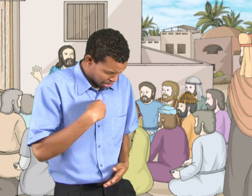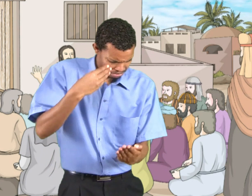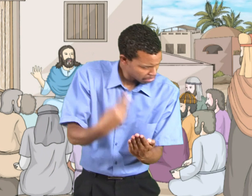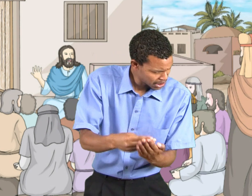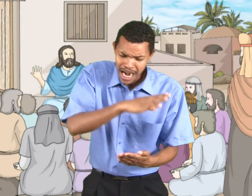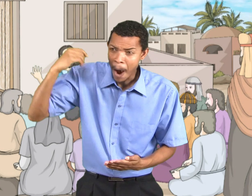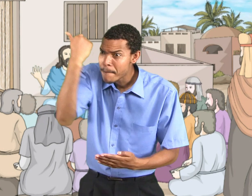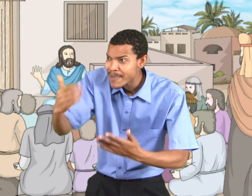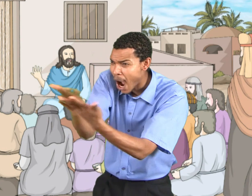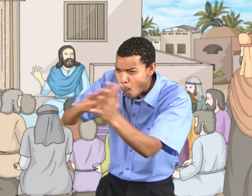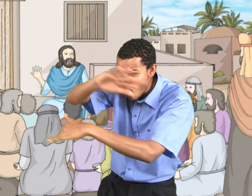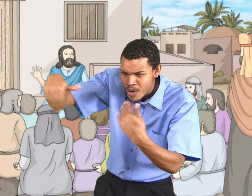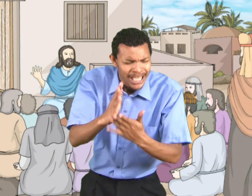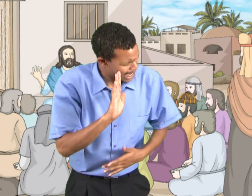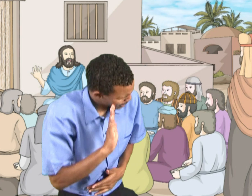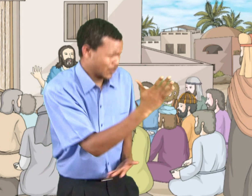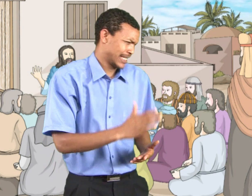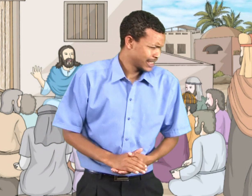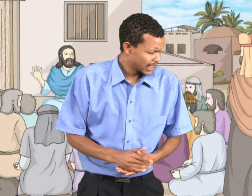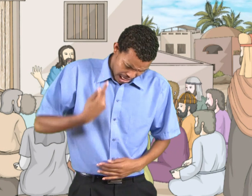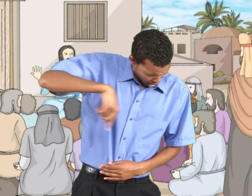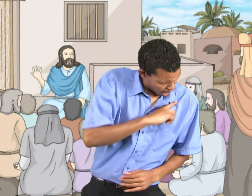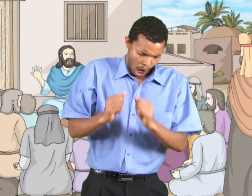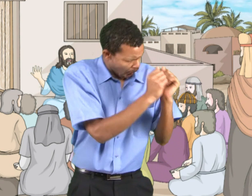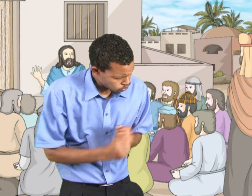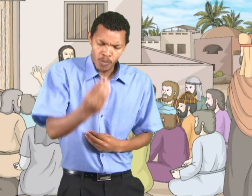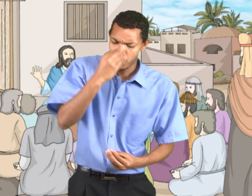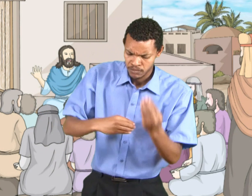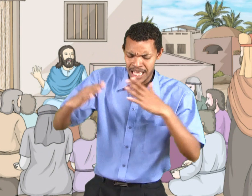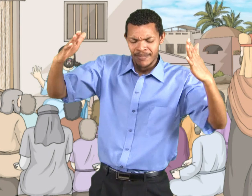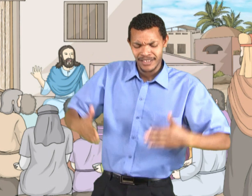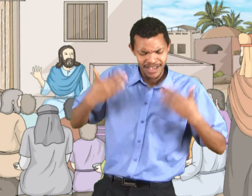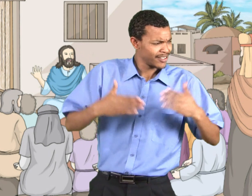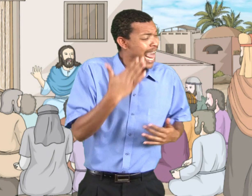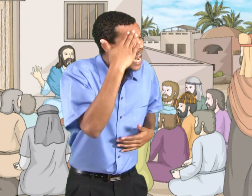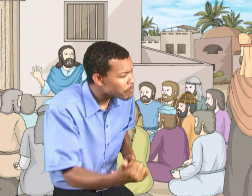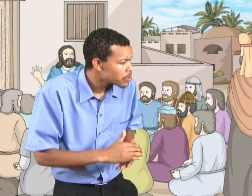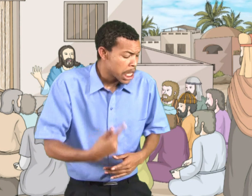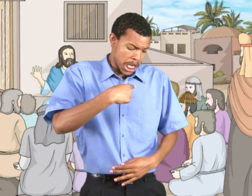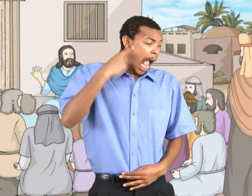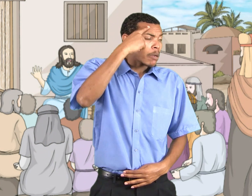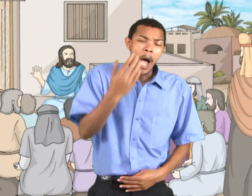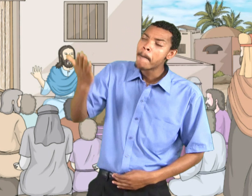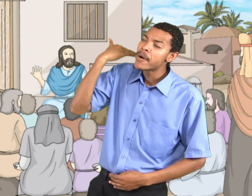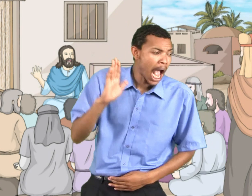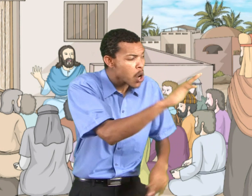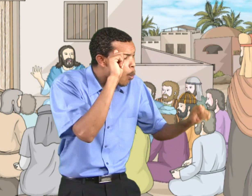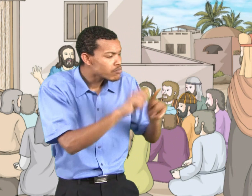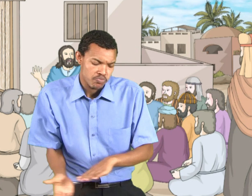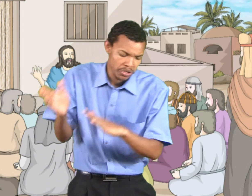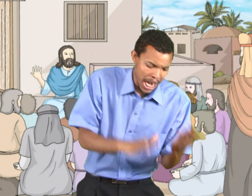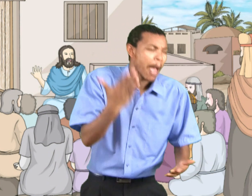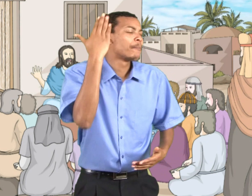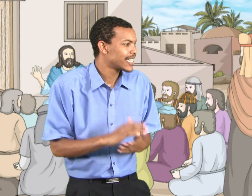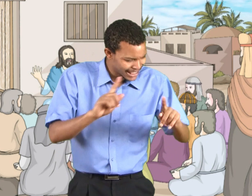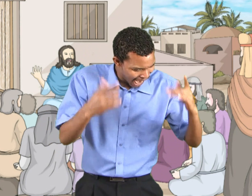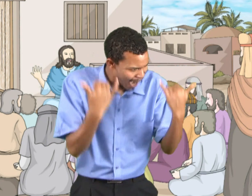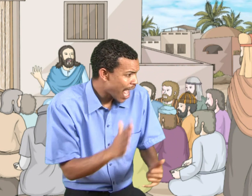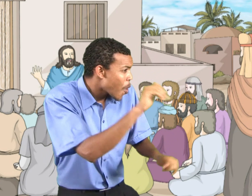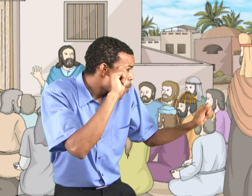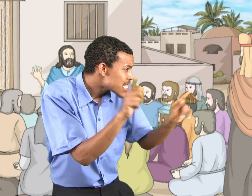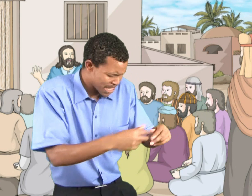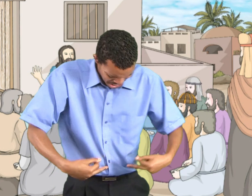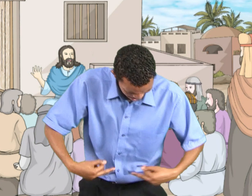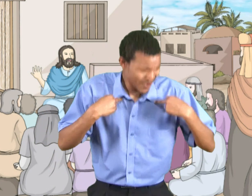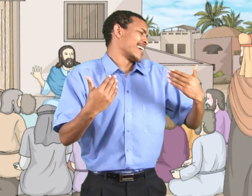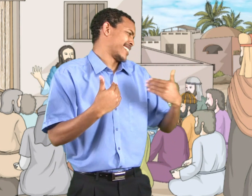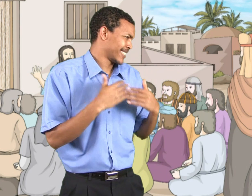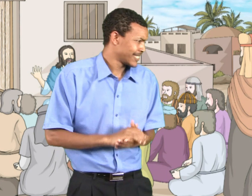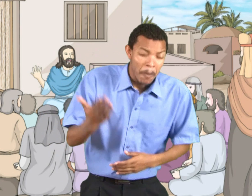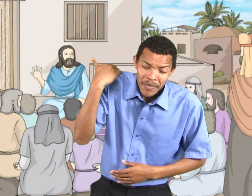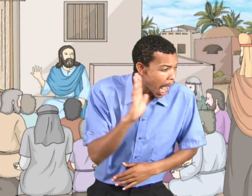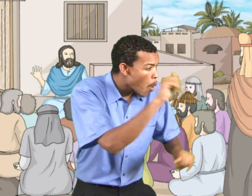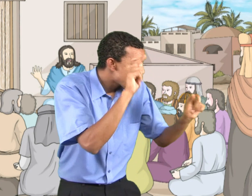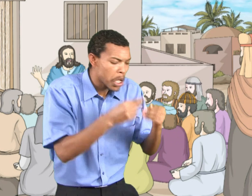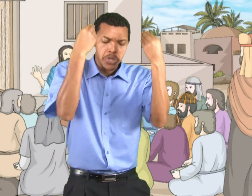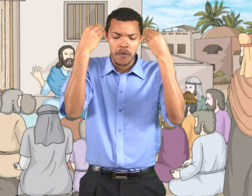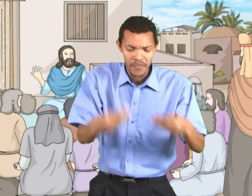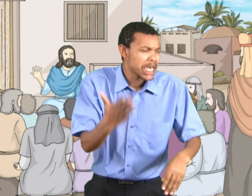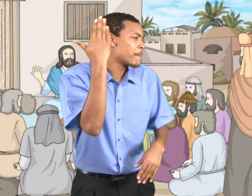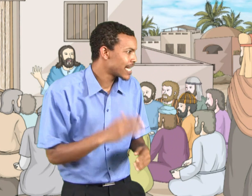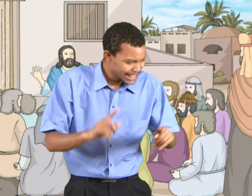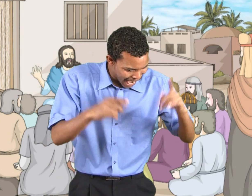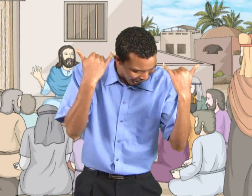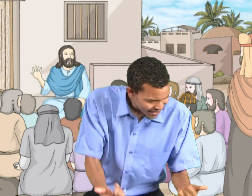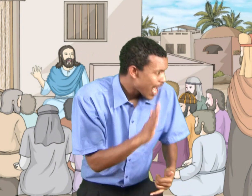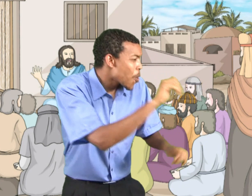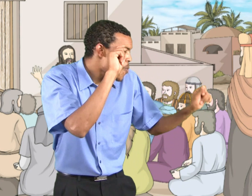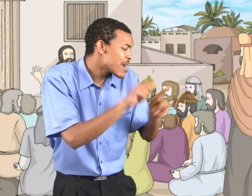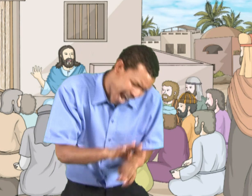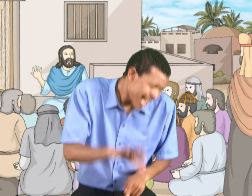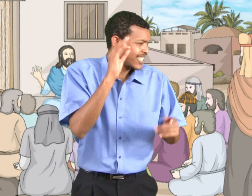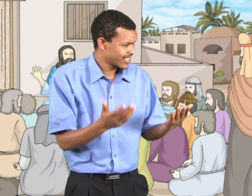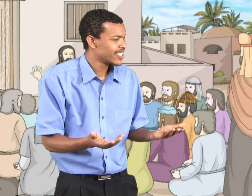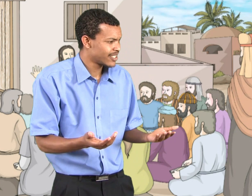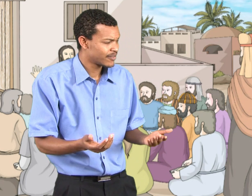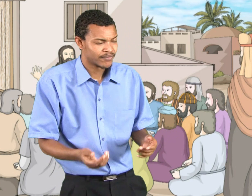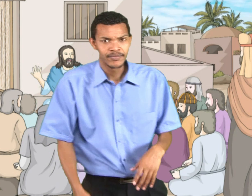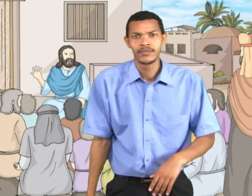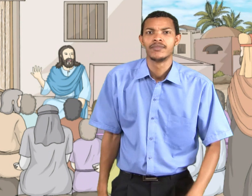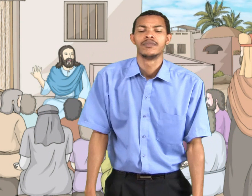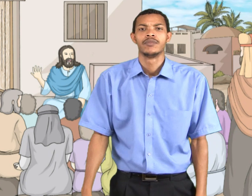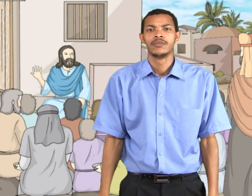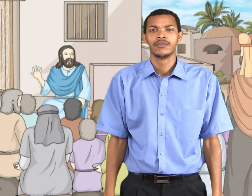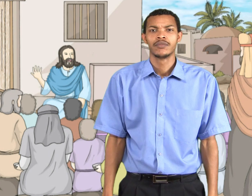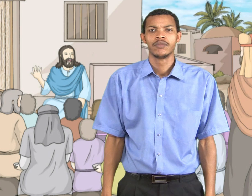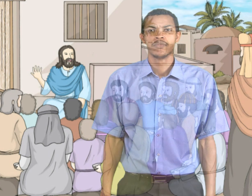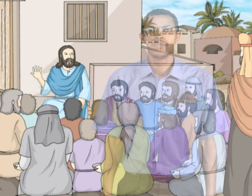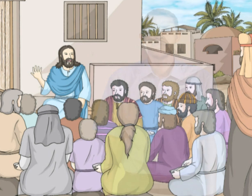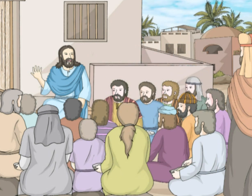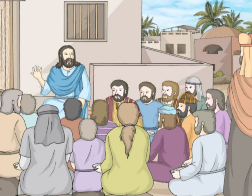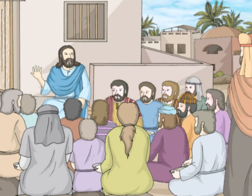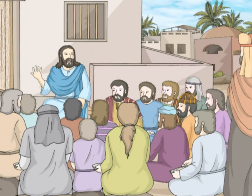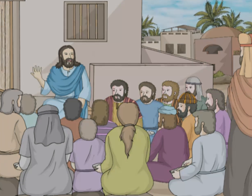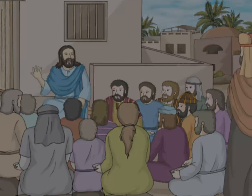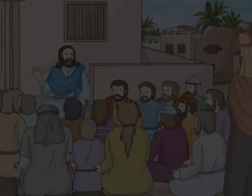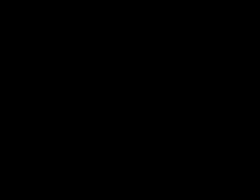But it was fitting to celebrate and be glad, because this brother of yours was dead and is alive again; he was lost and is found.’”